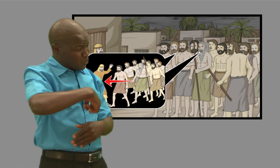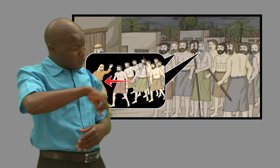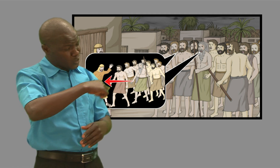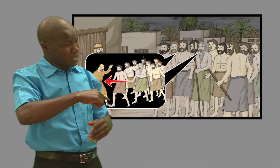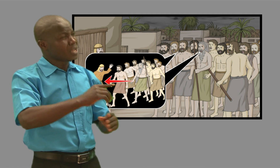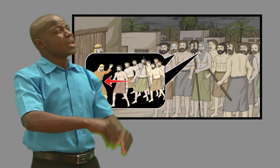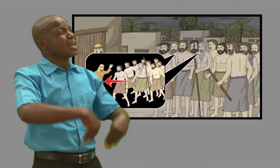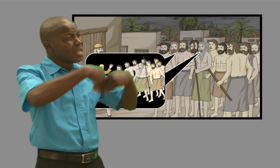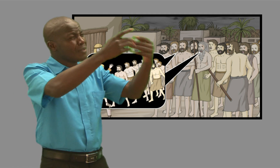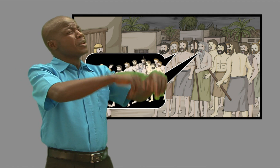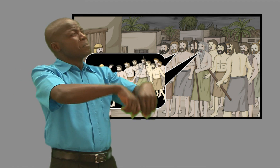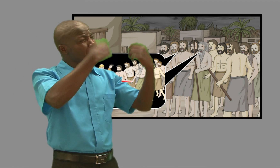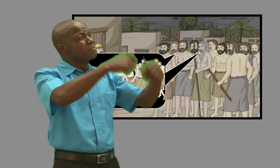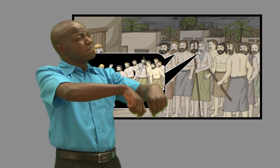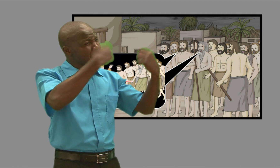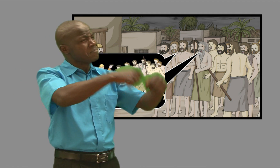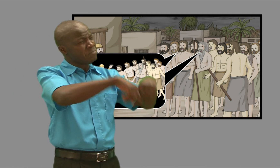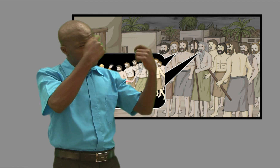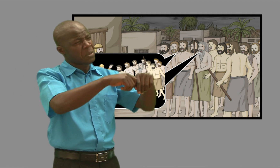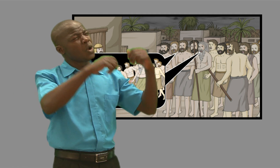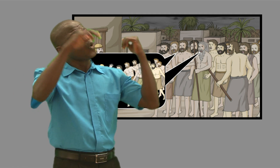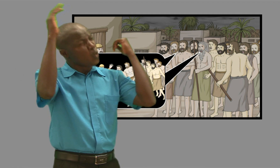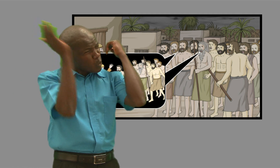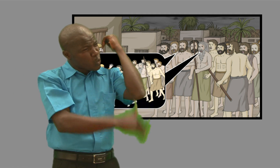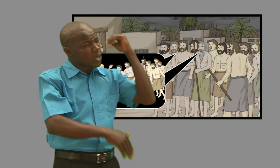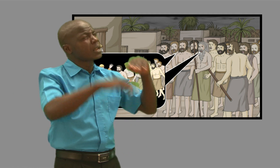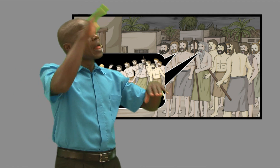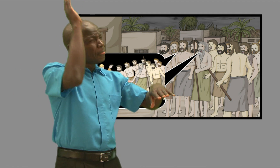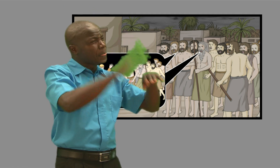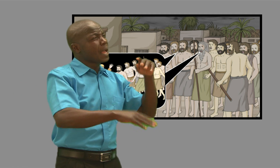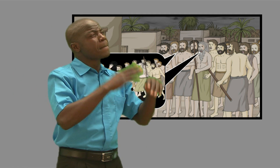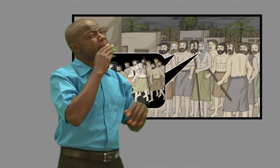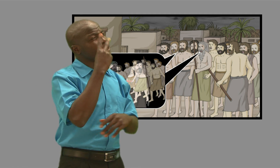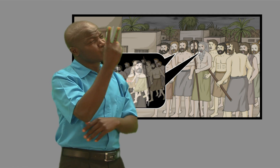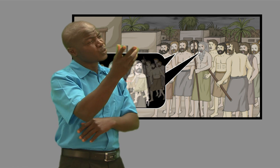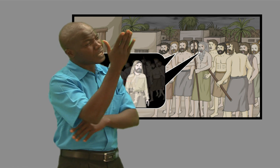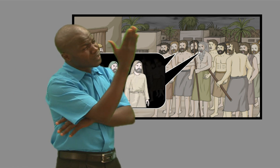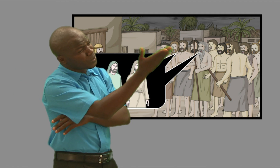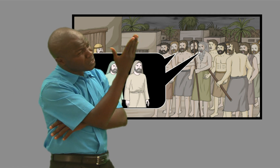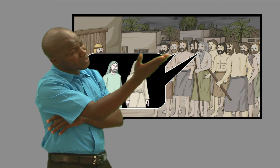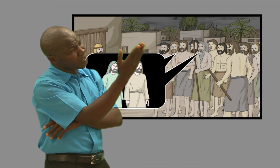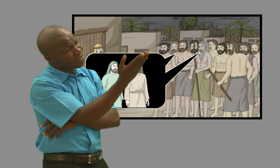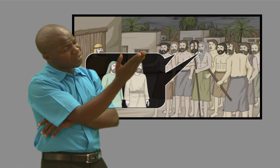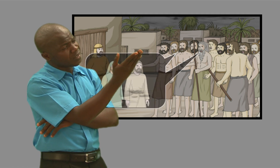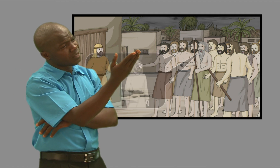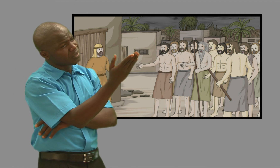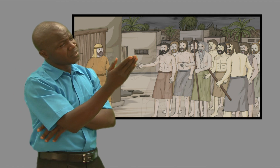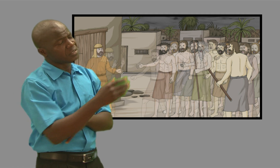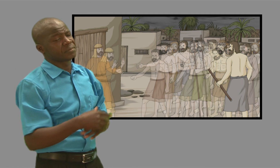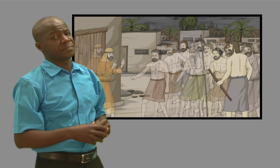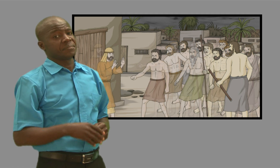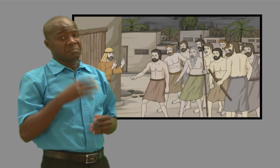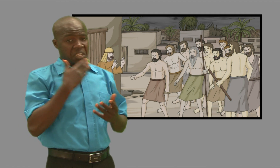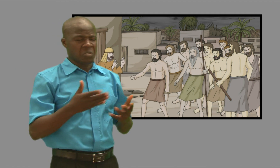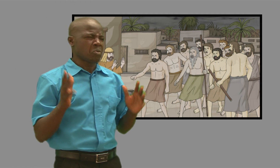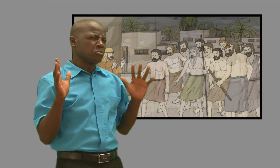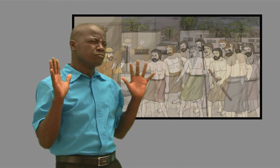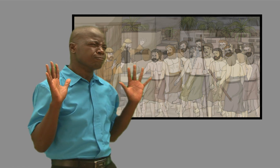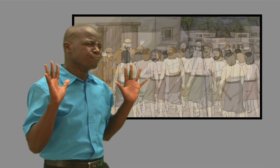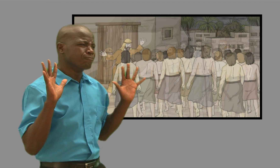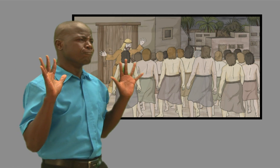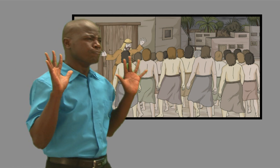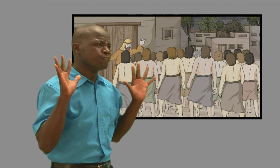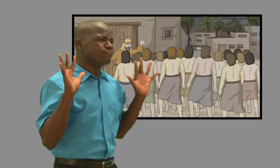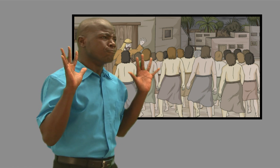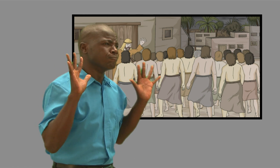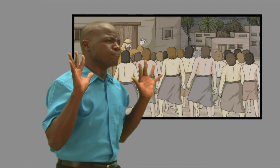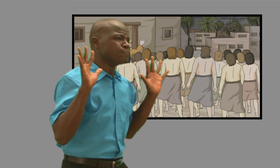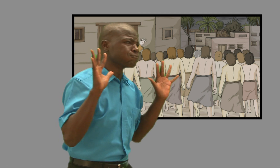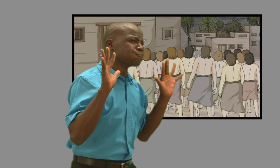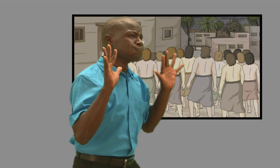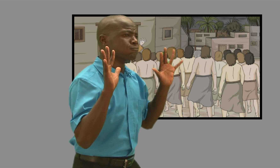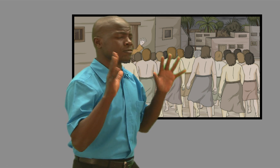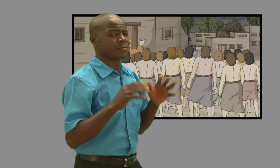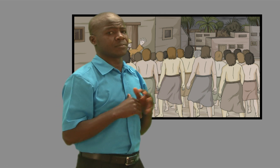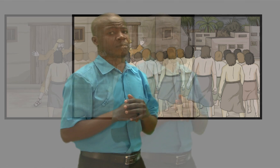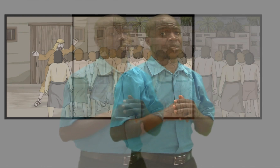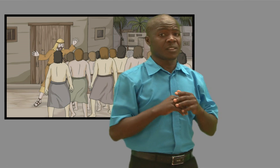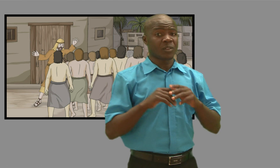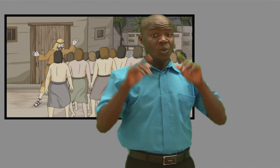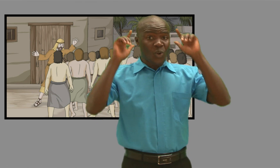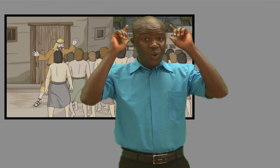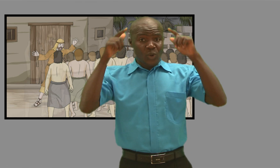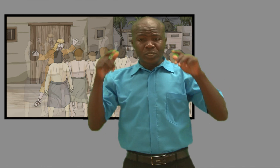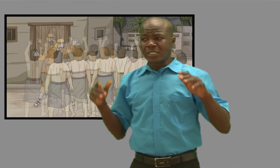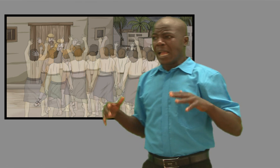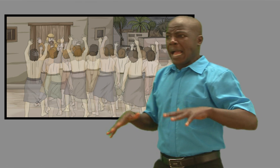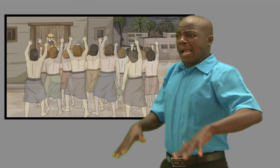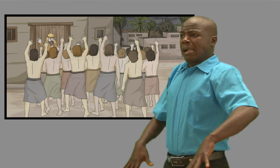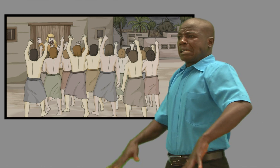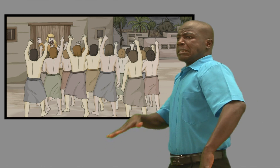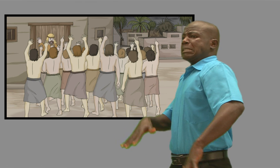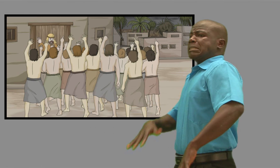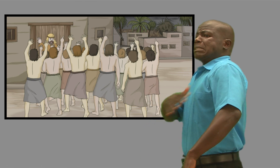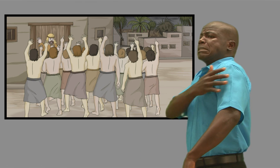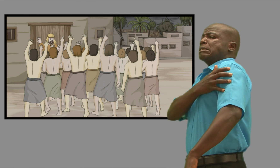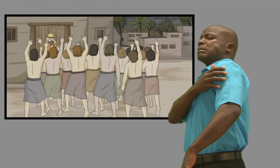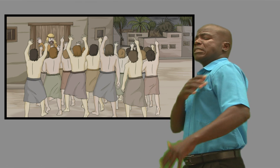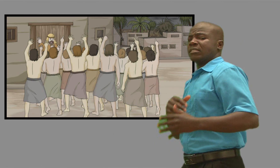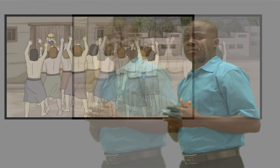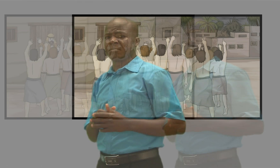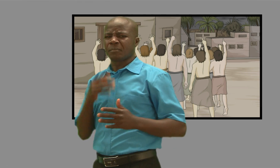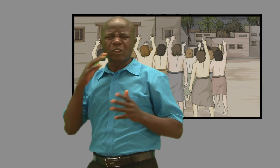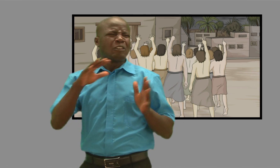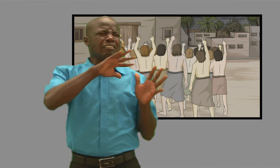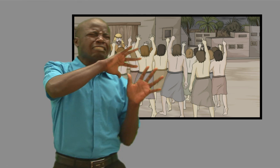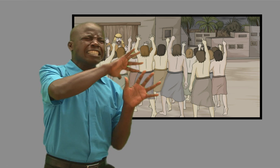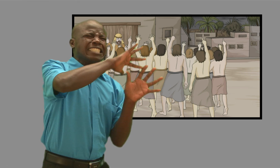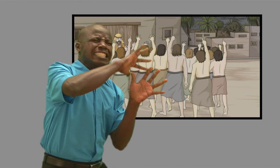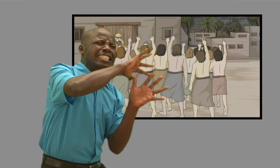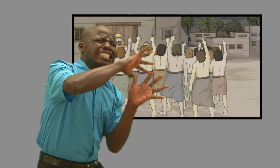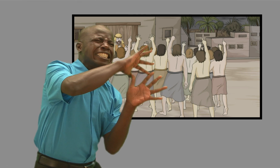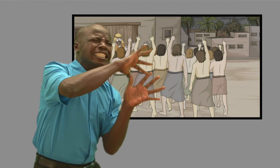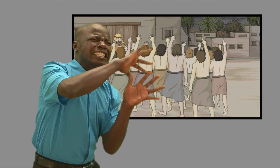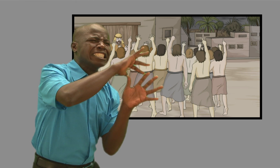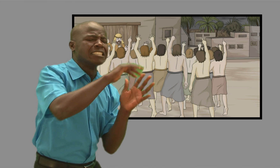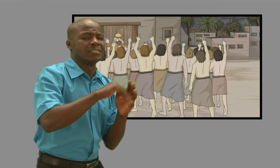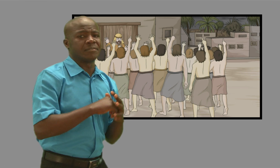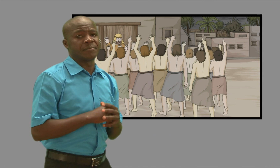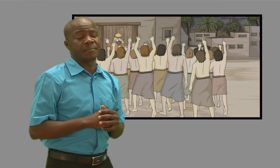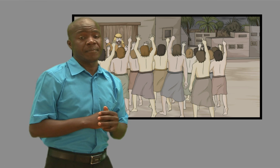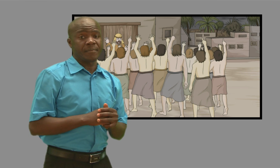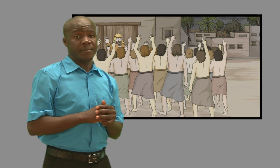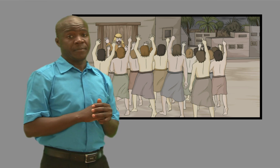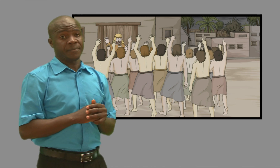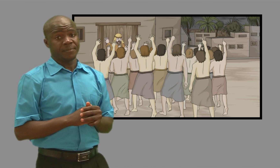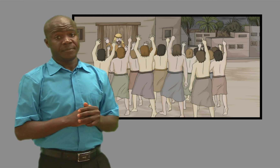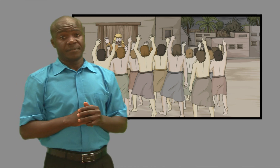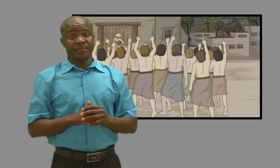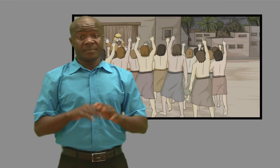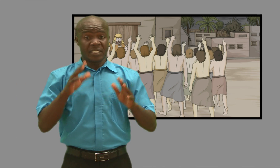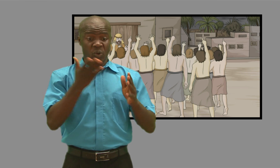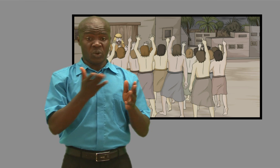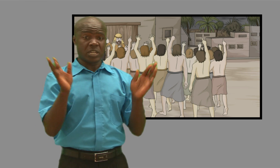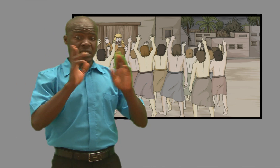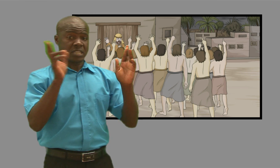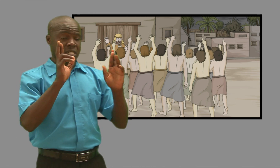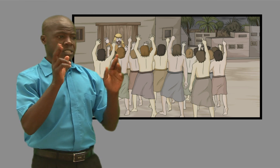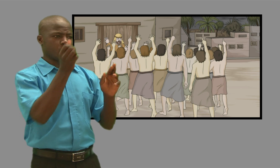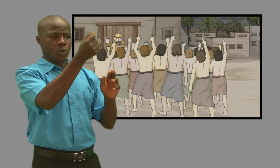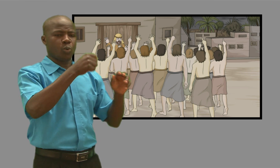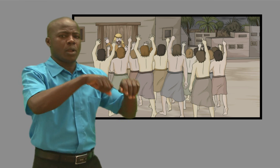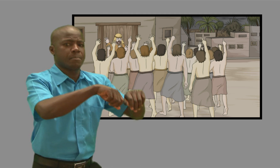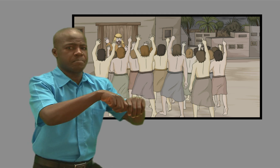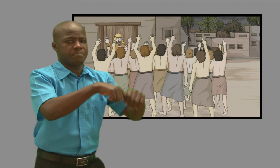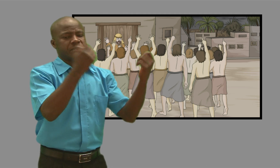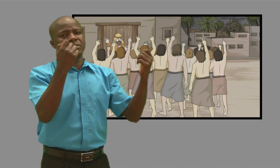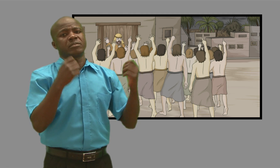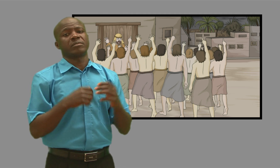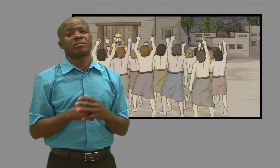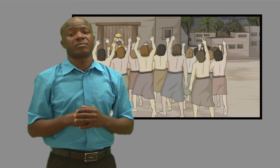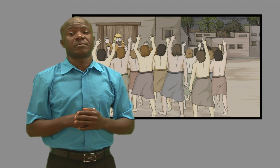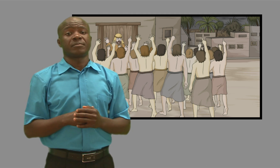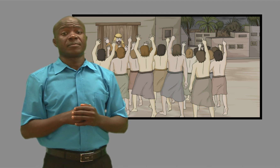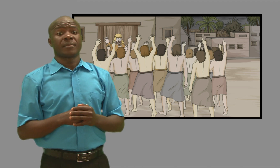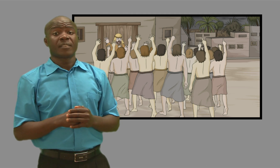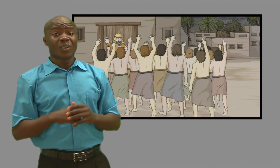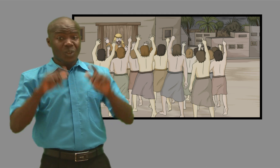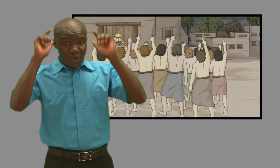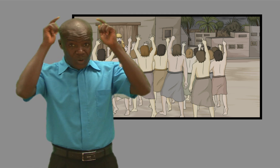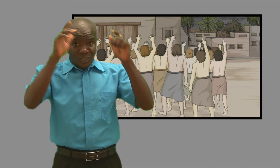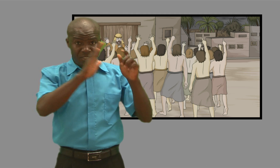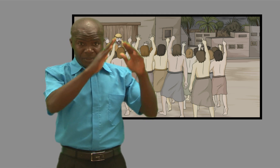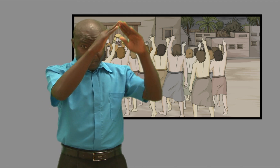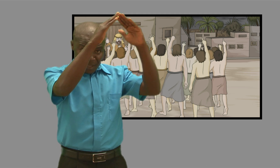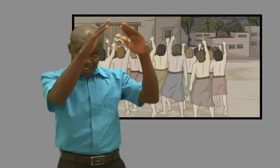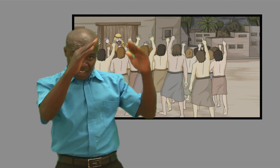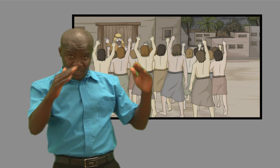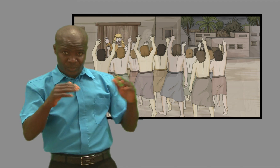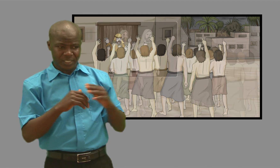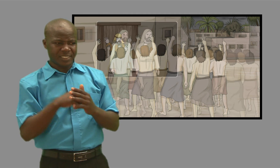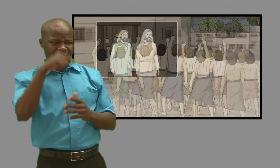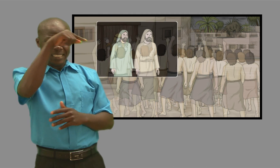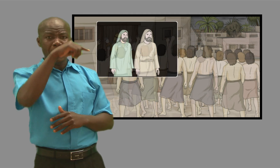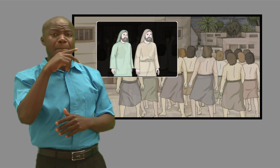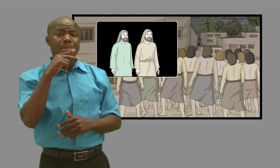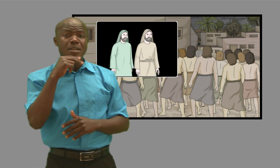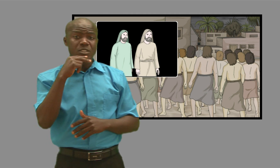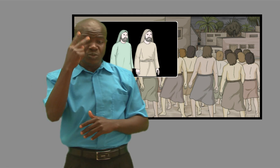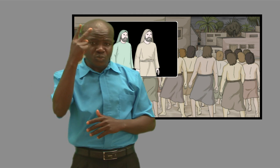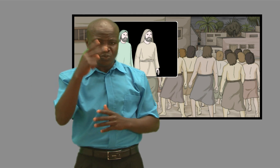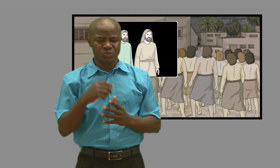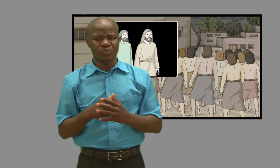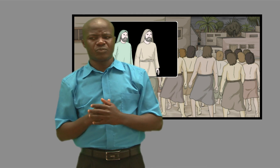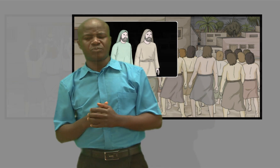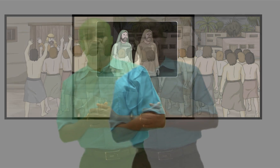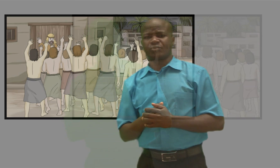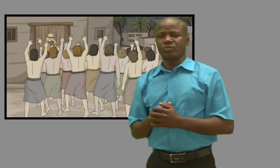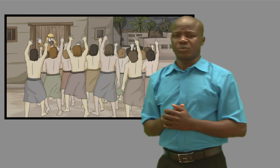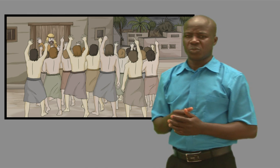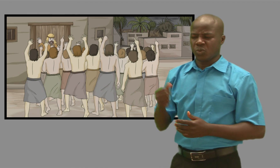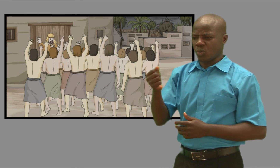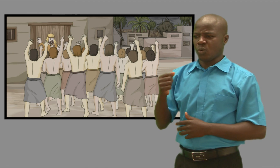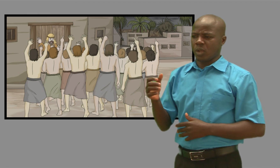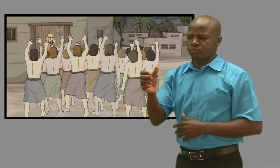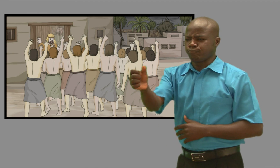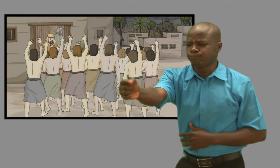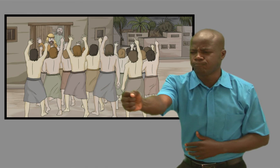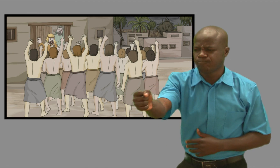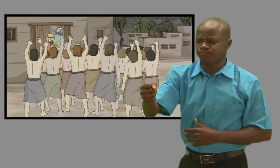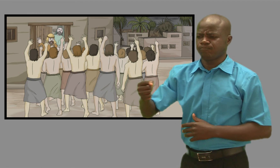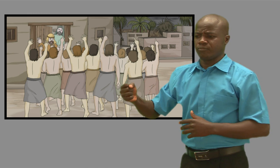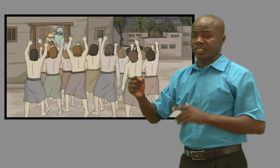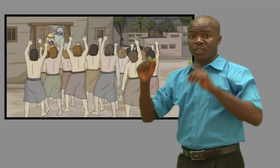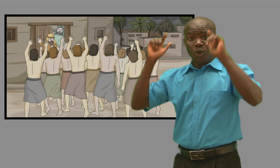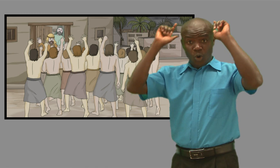Now we will treat you worse than them.” And they pressed in on Lot and moved in to break down the door.